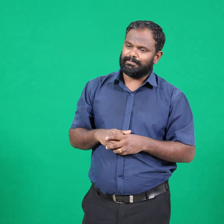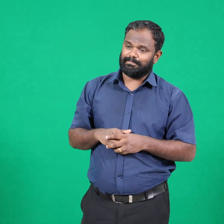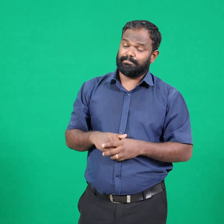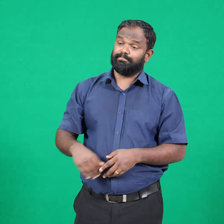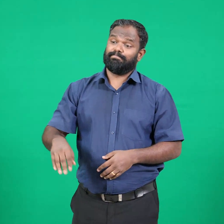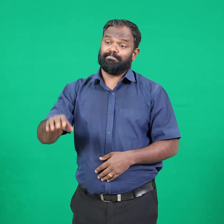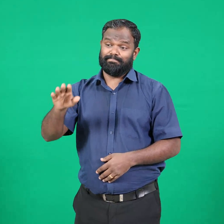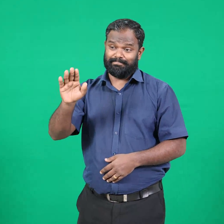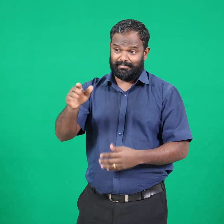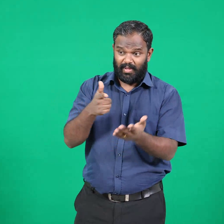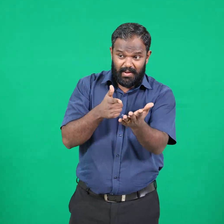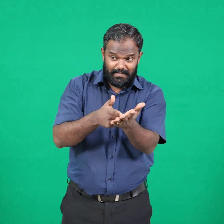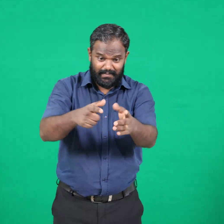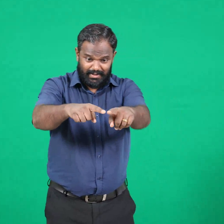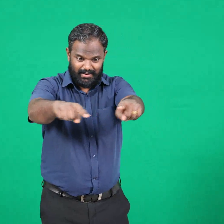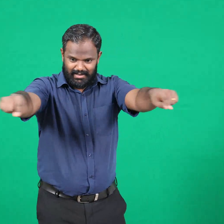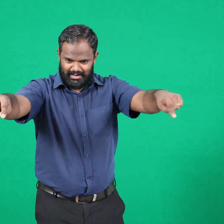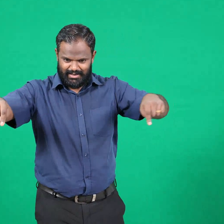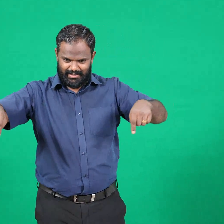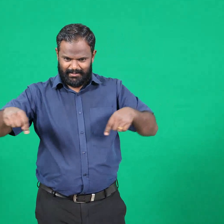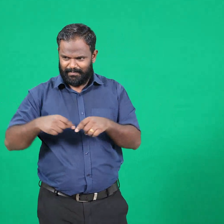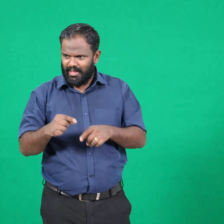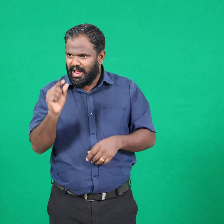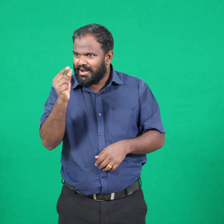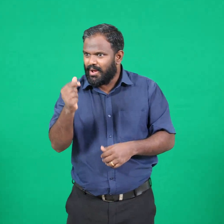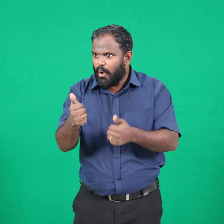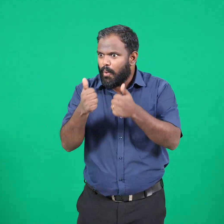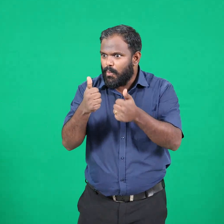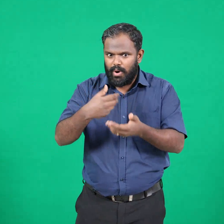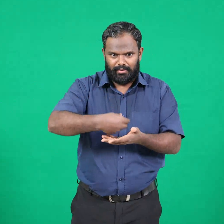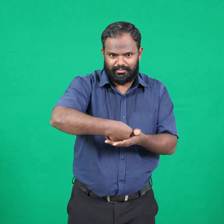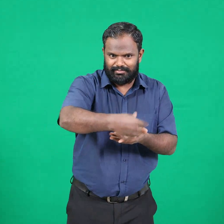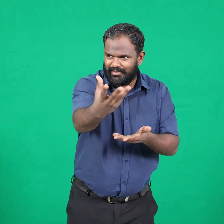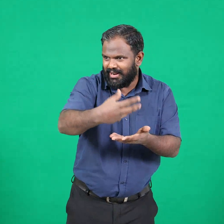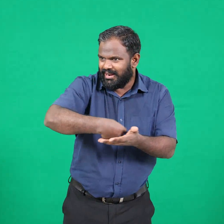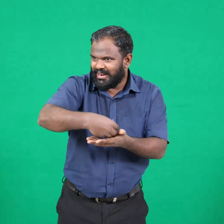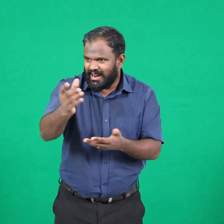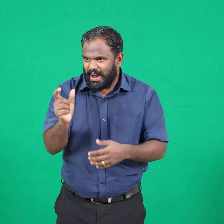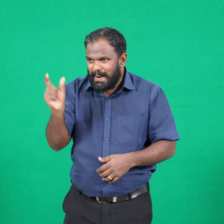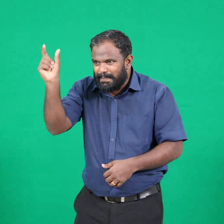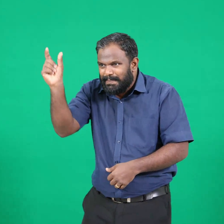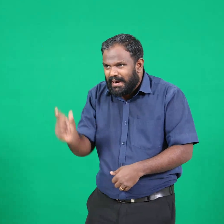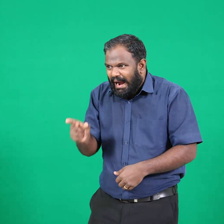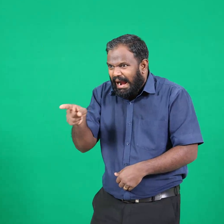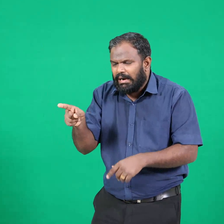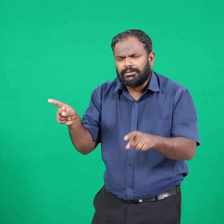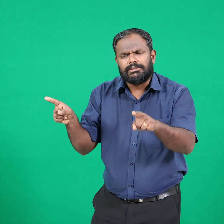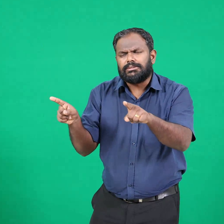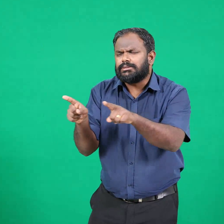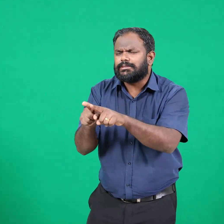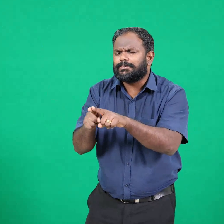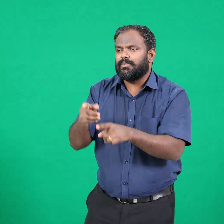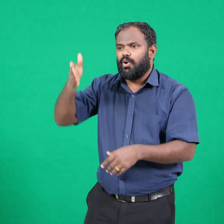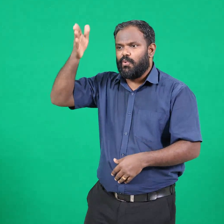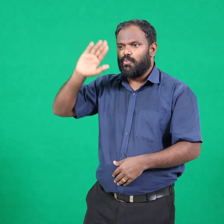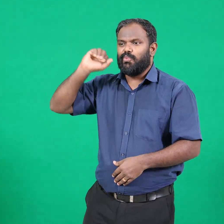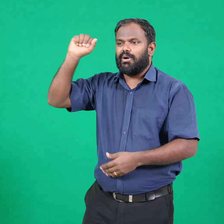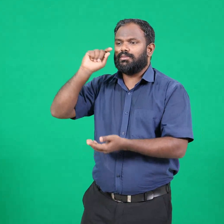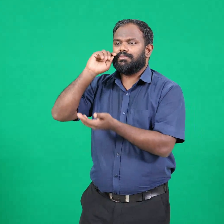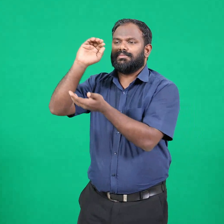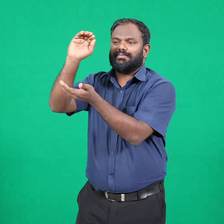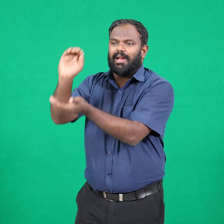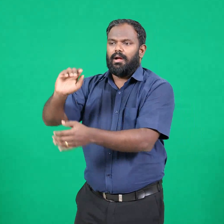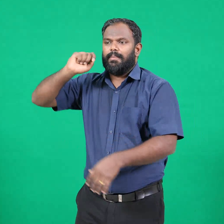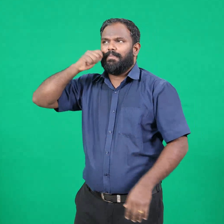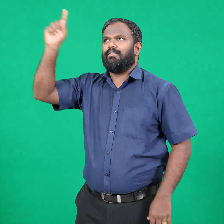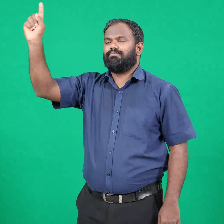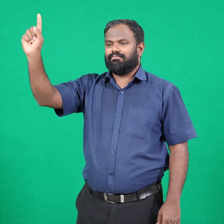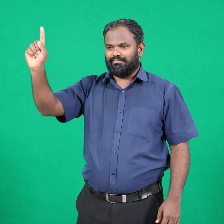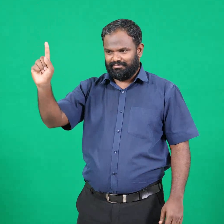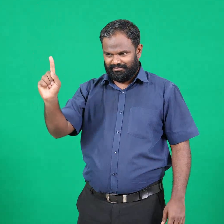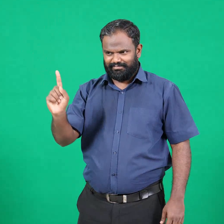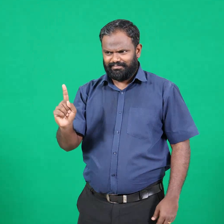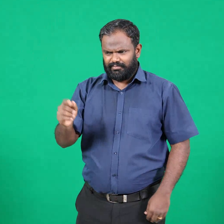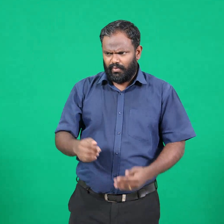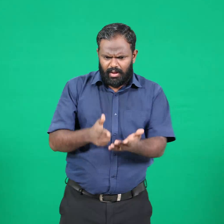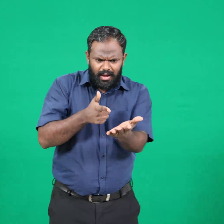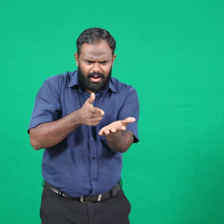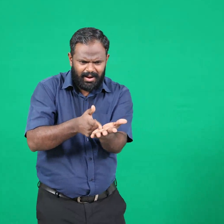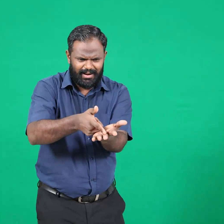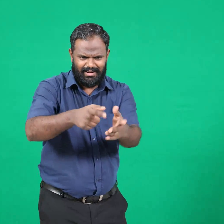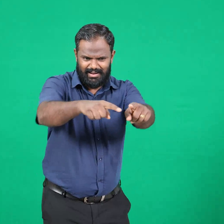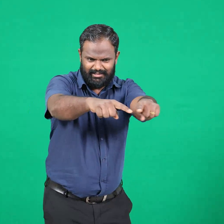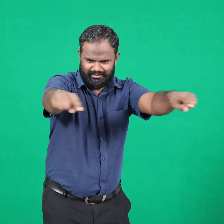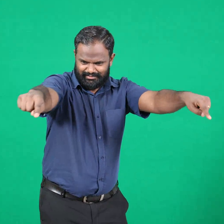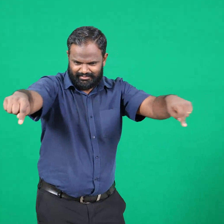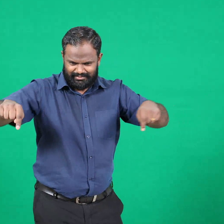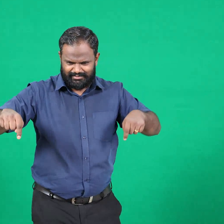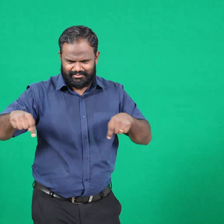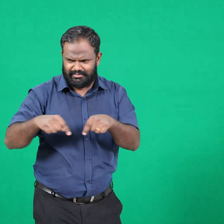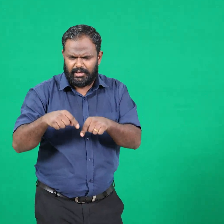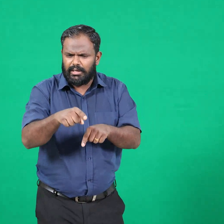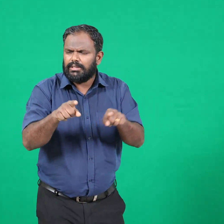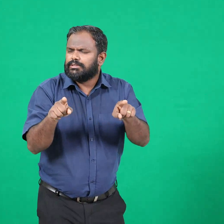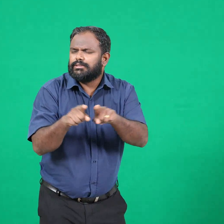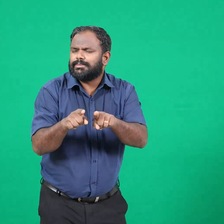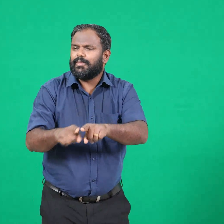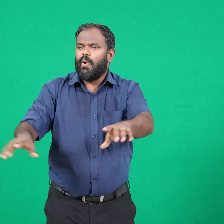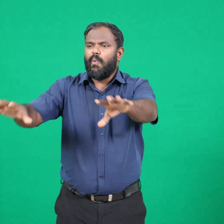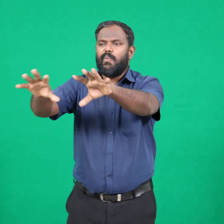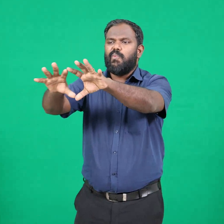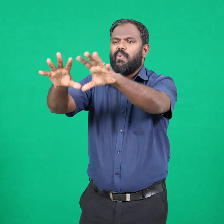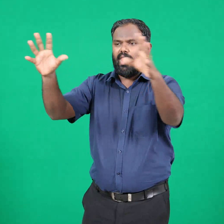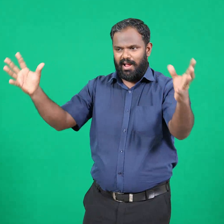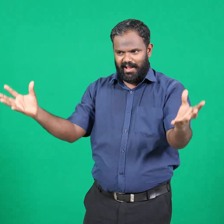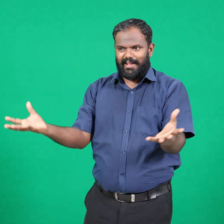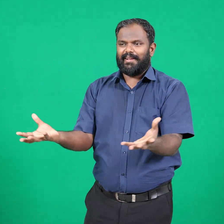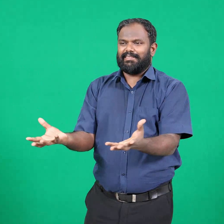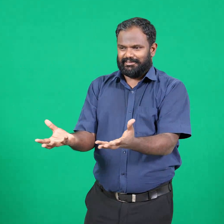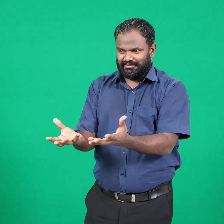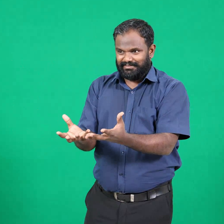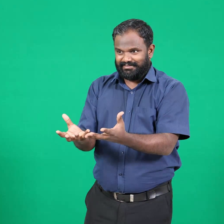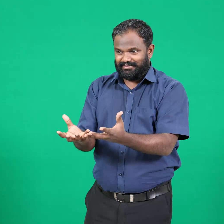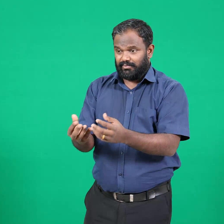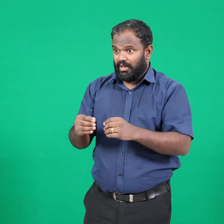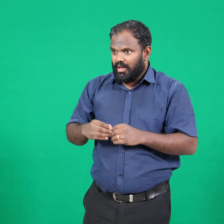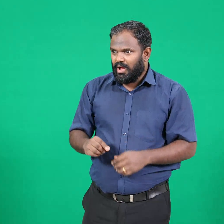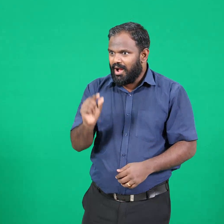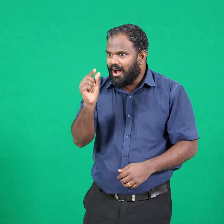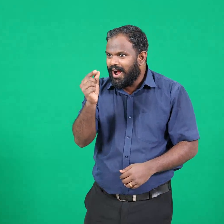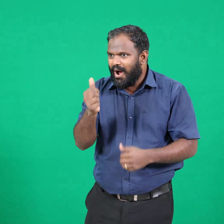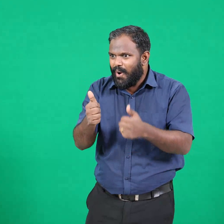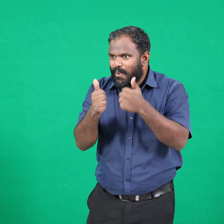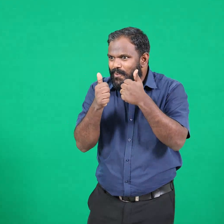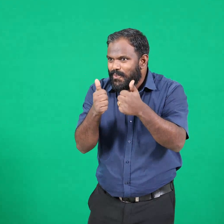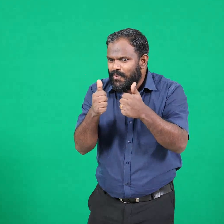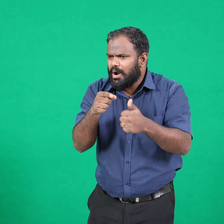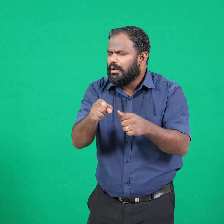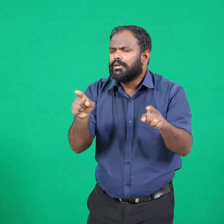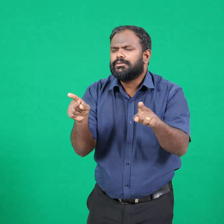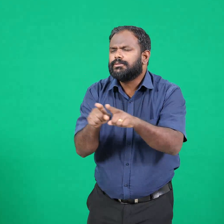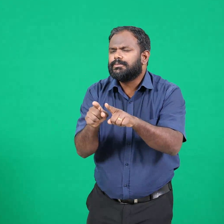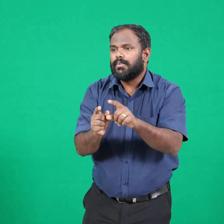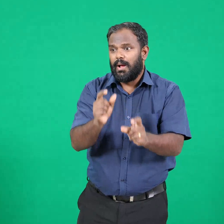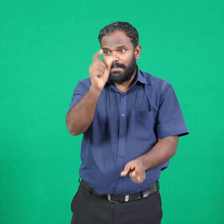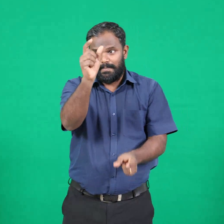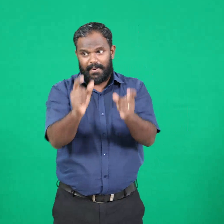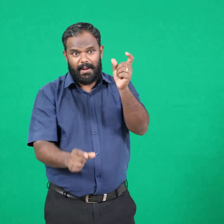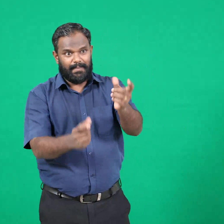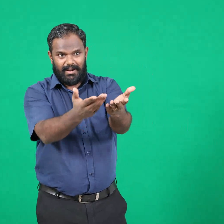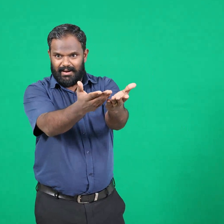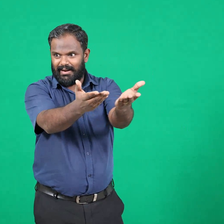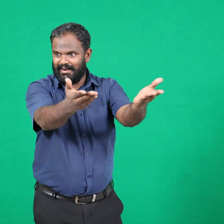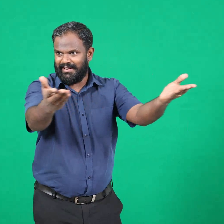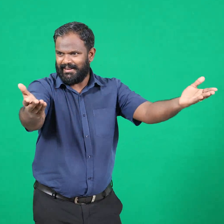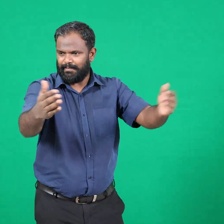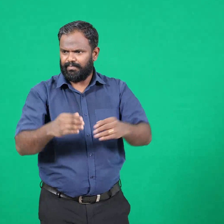He replied, "The One who sows the good seed is the Son of Man.